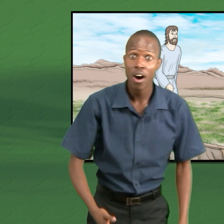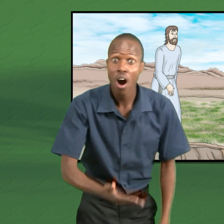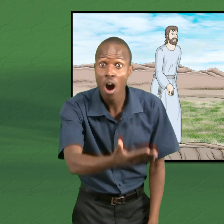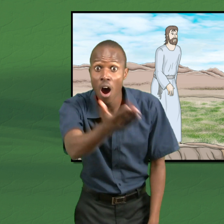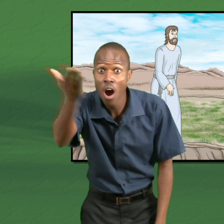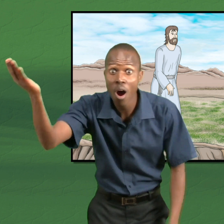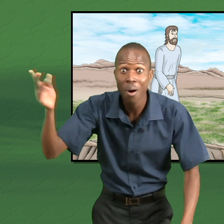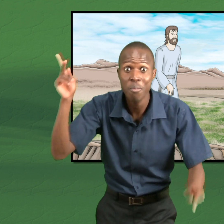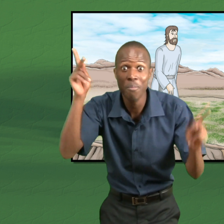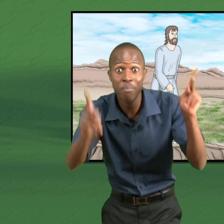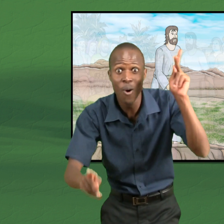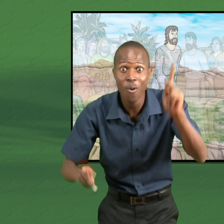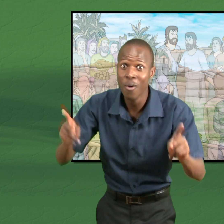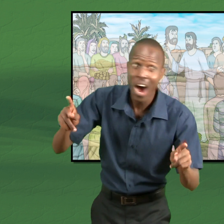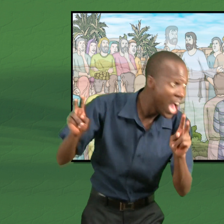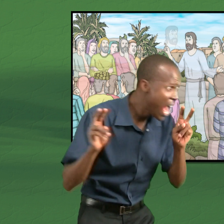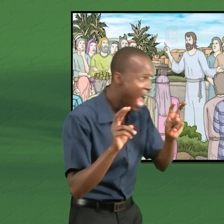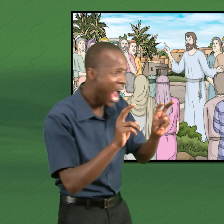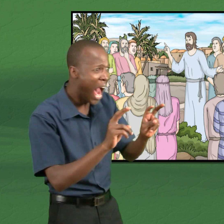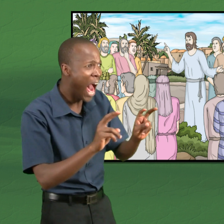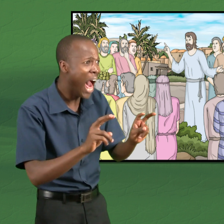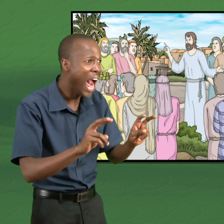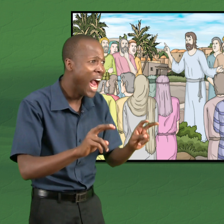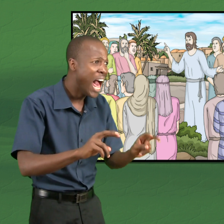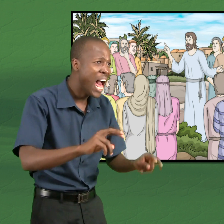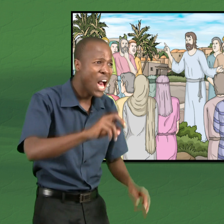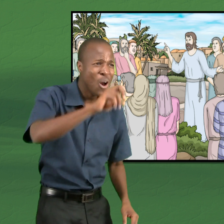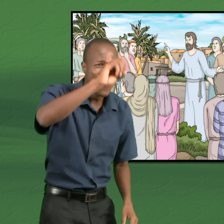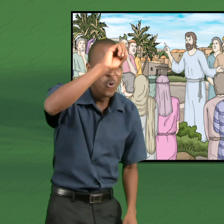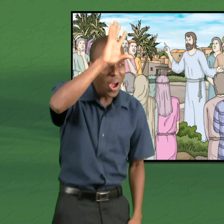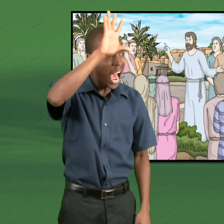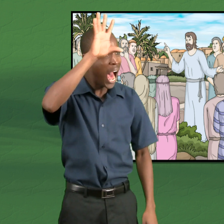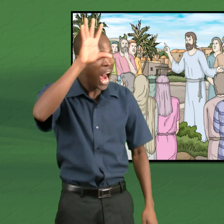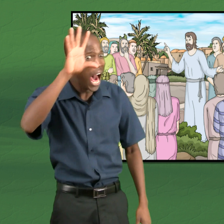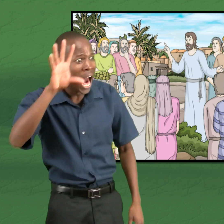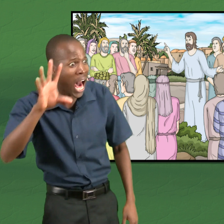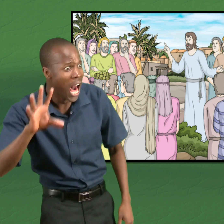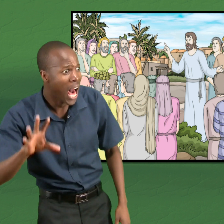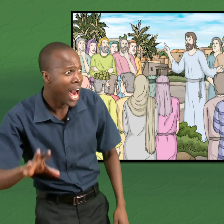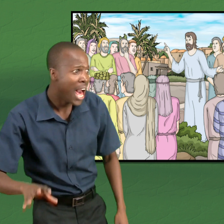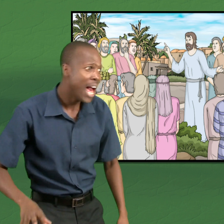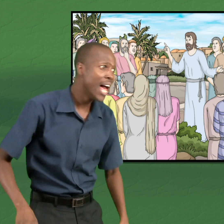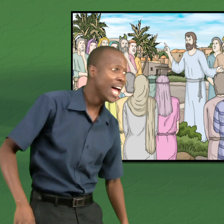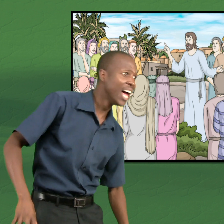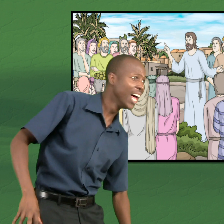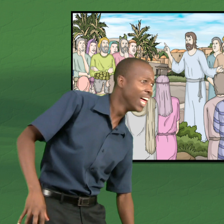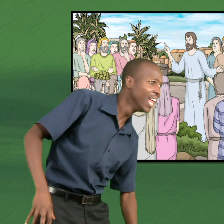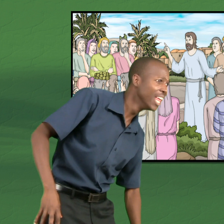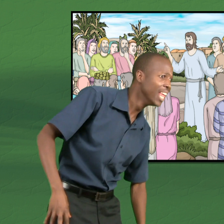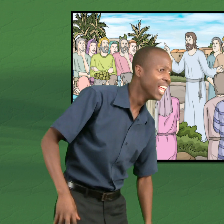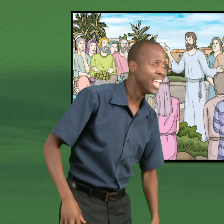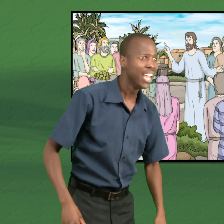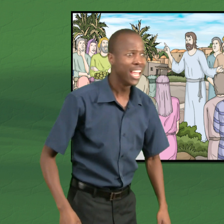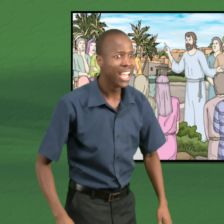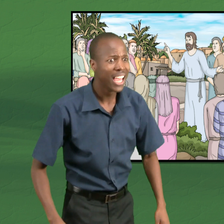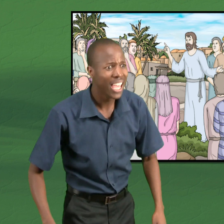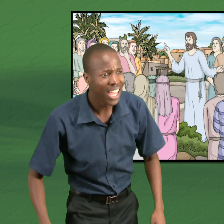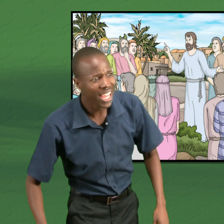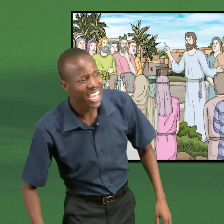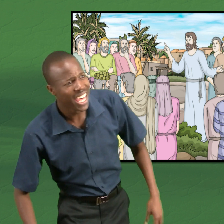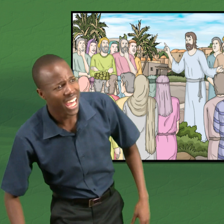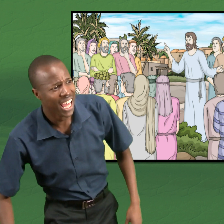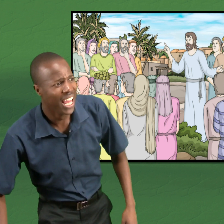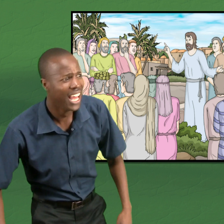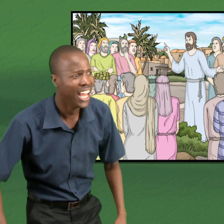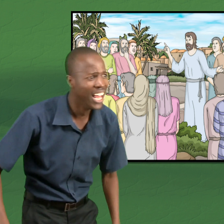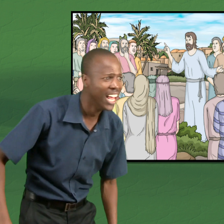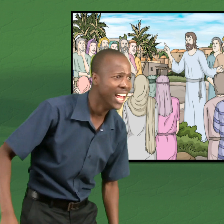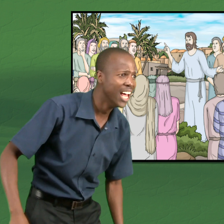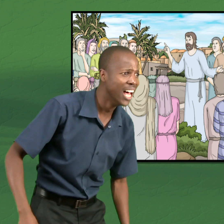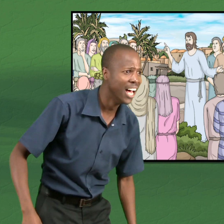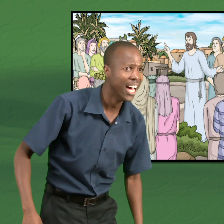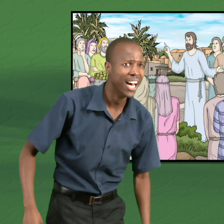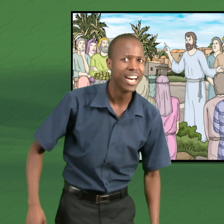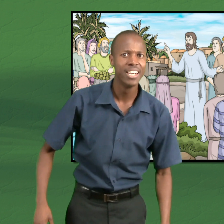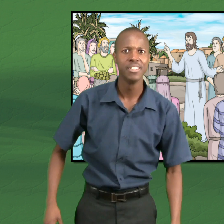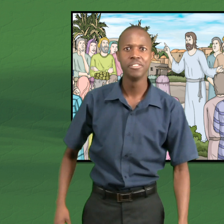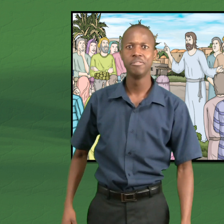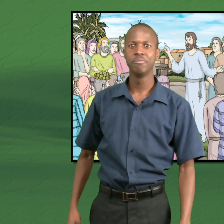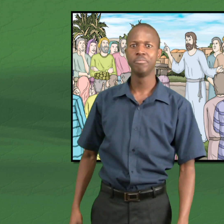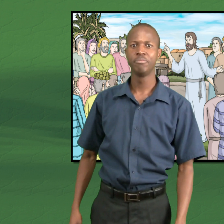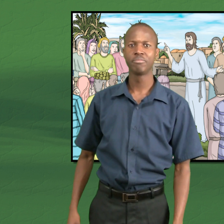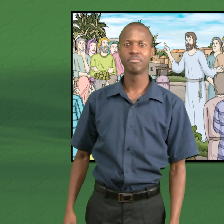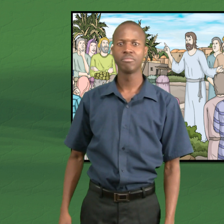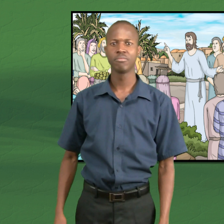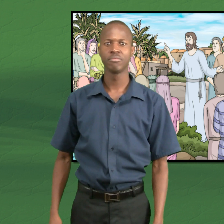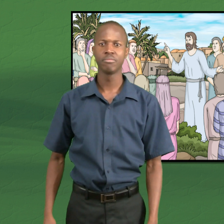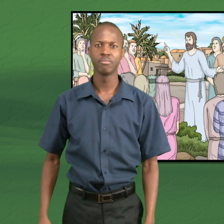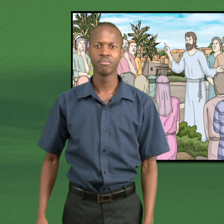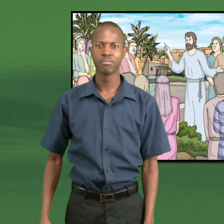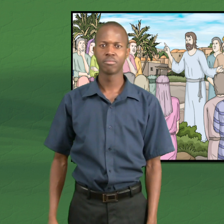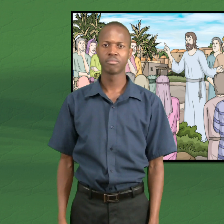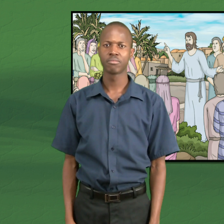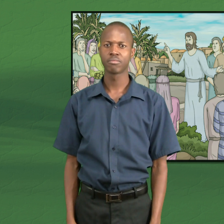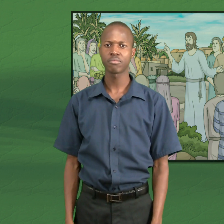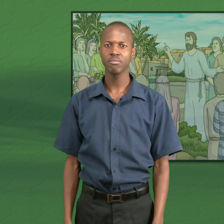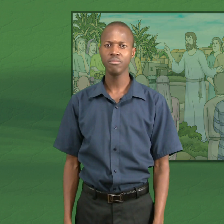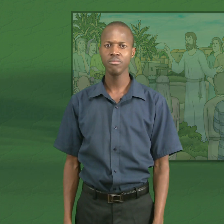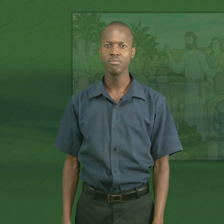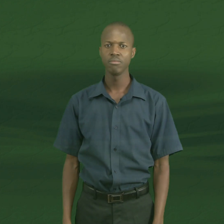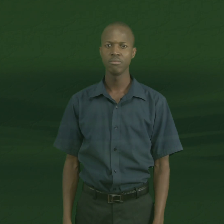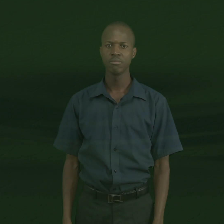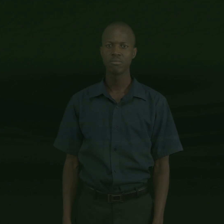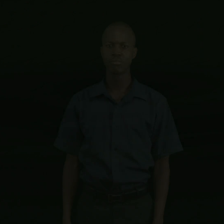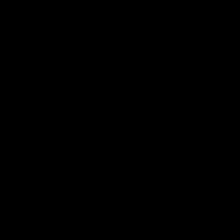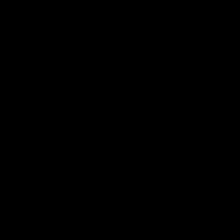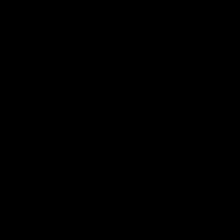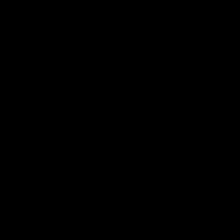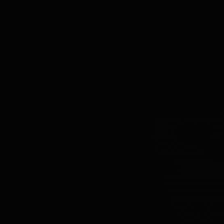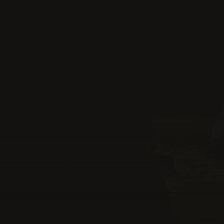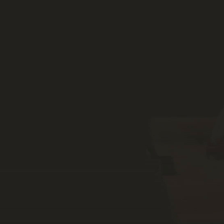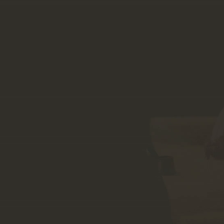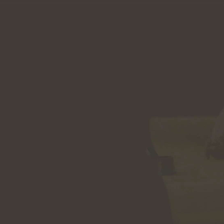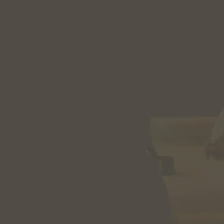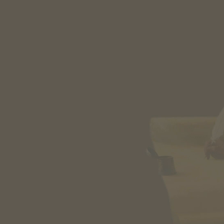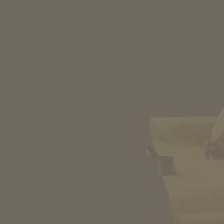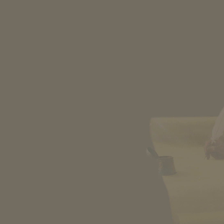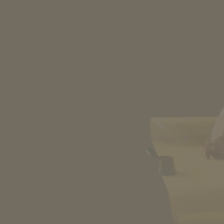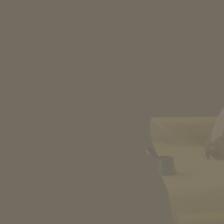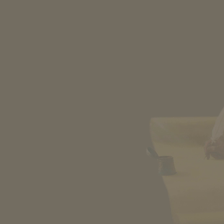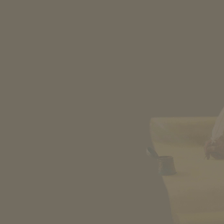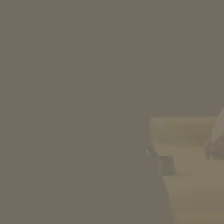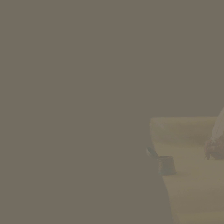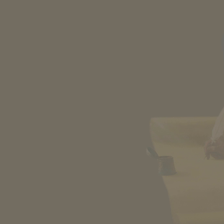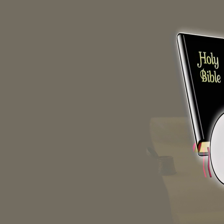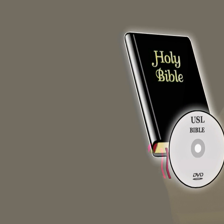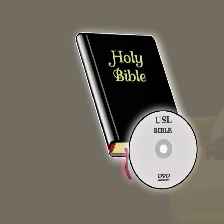And everyone was amazed.